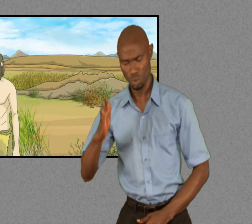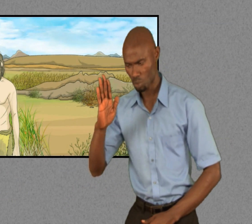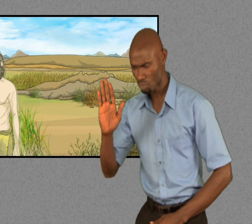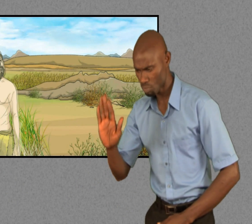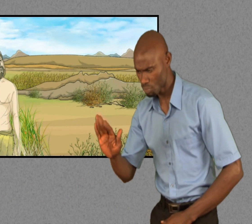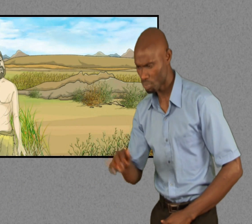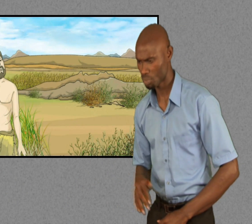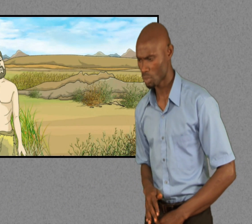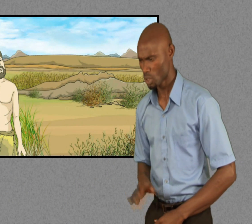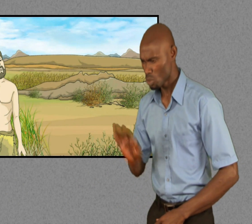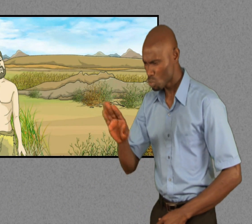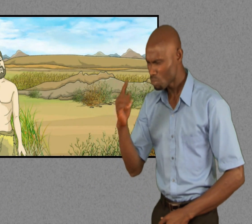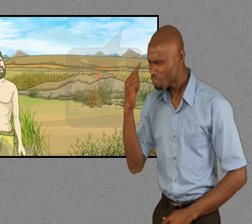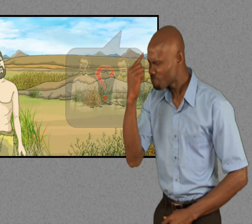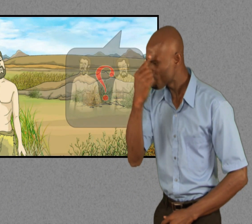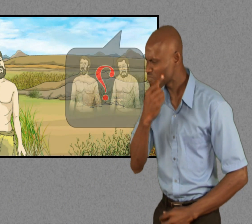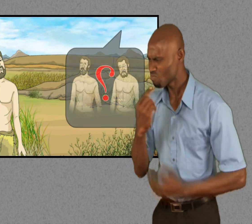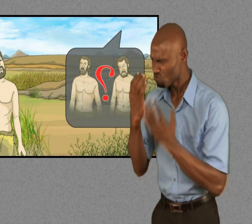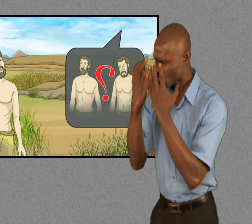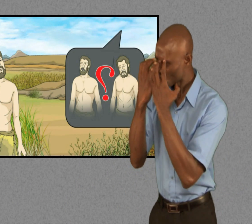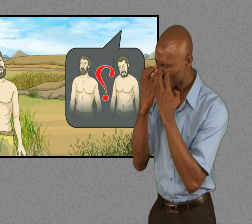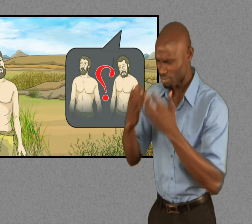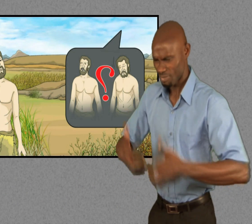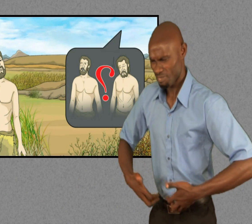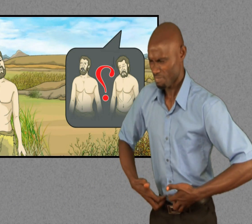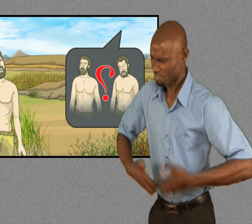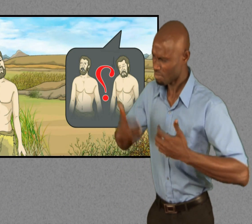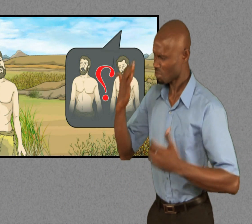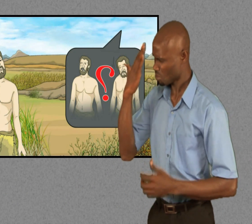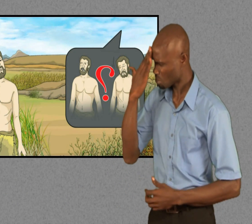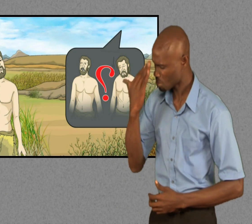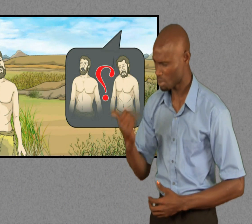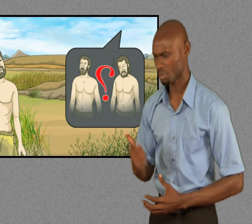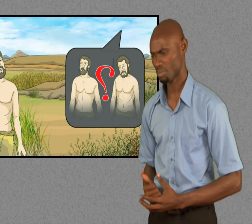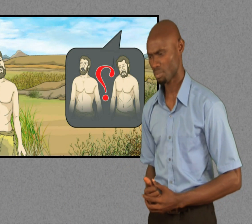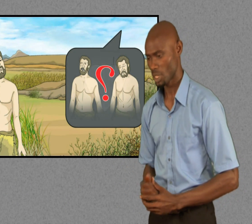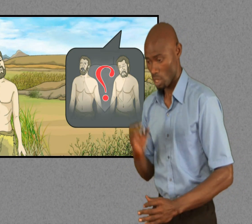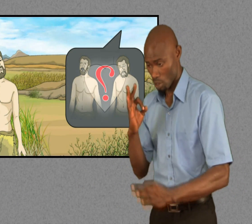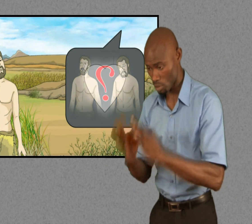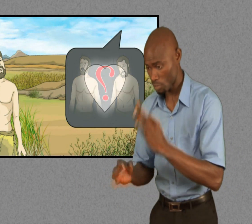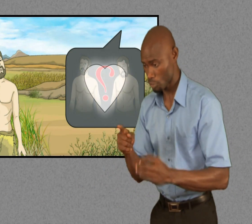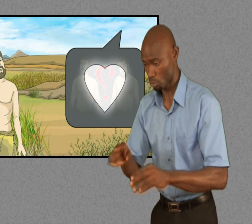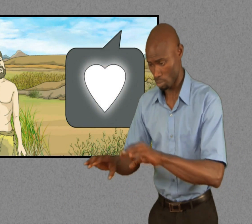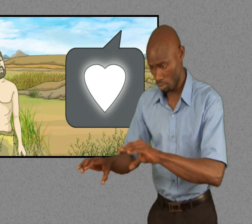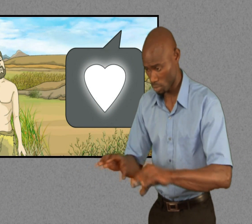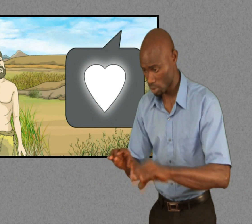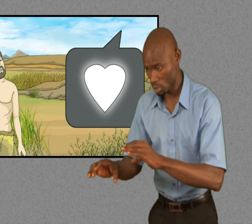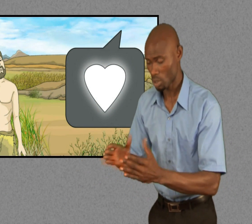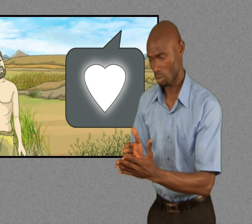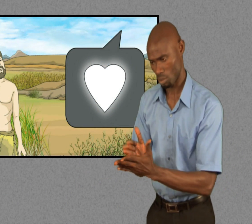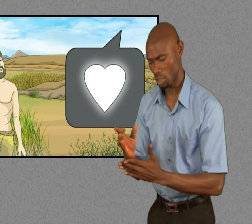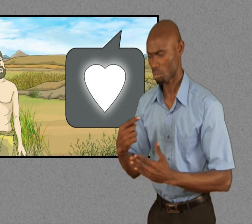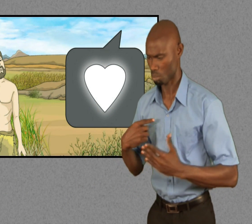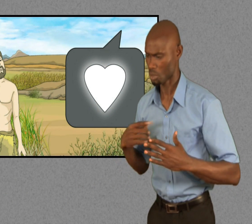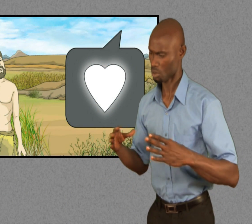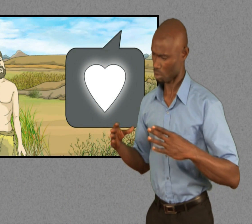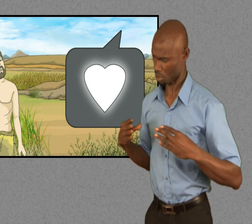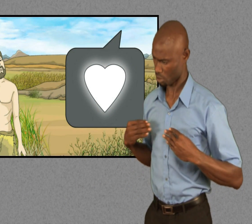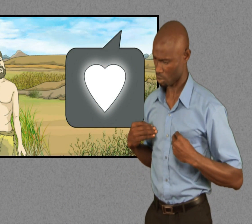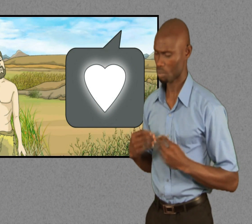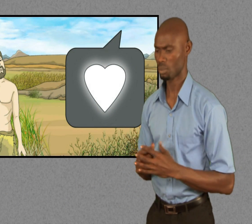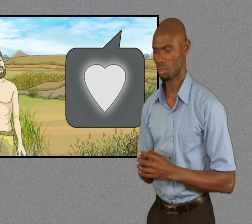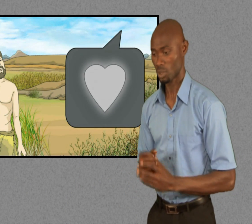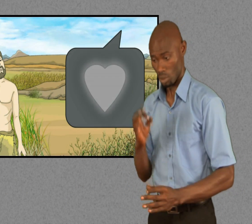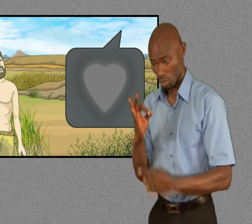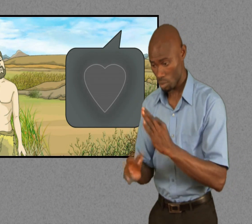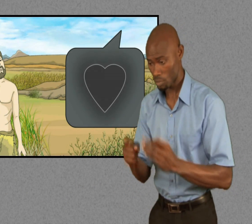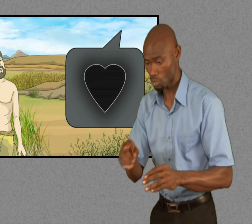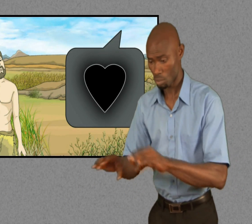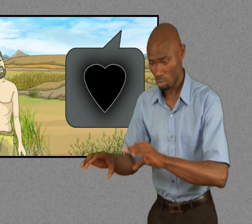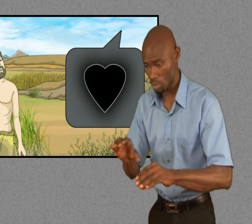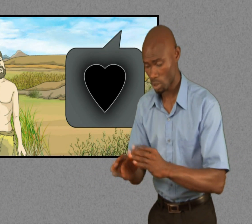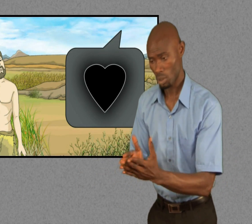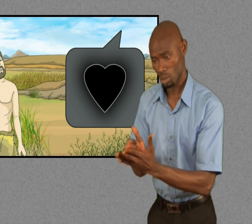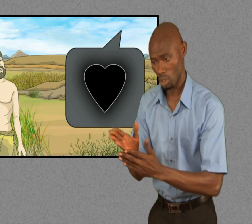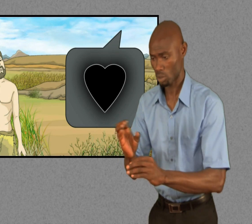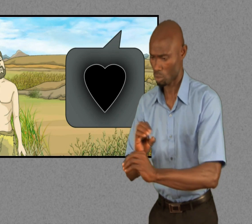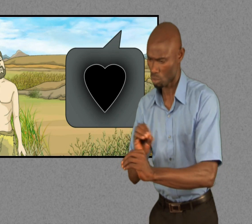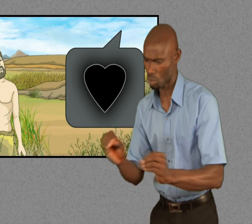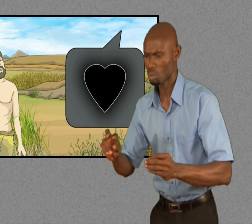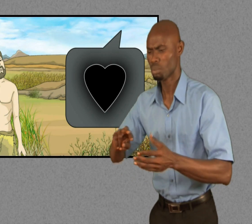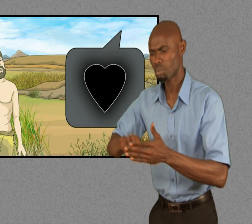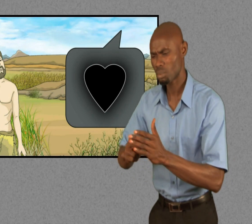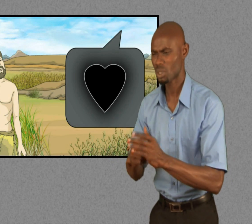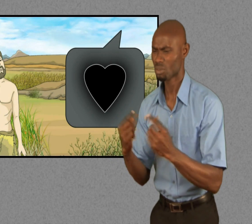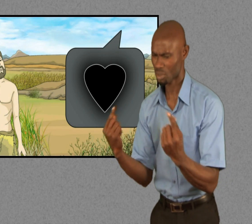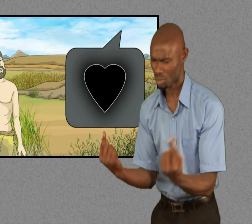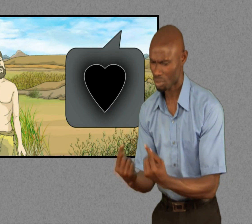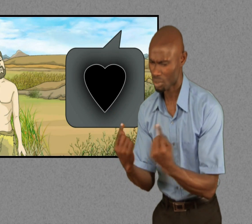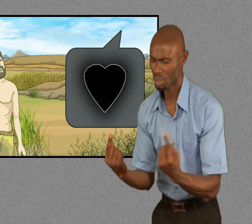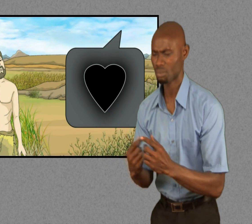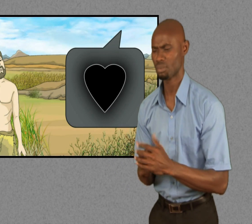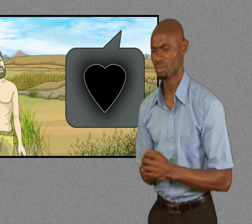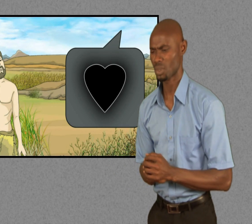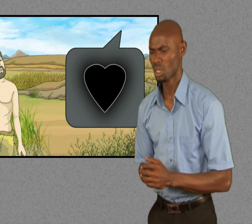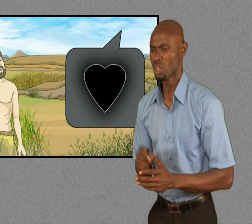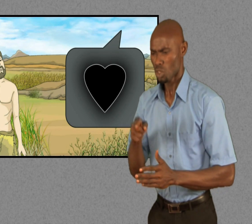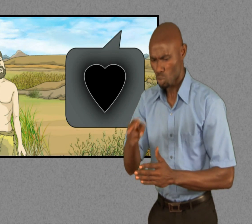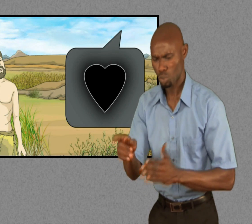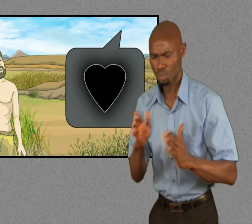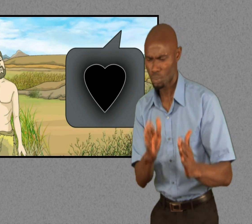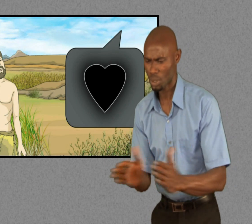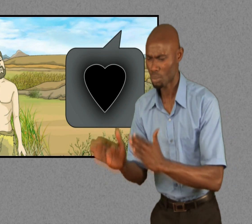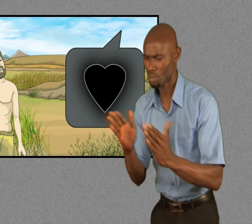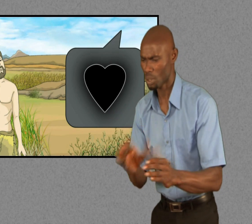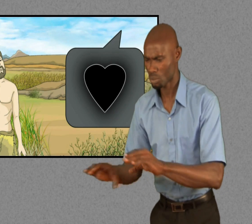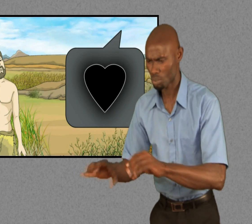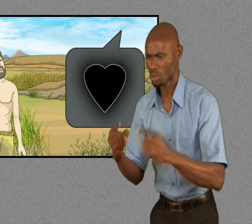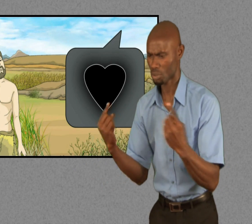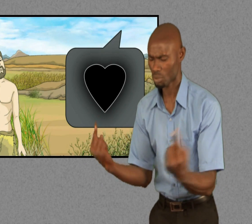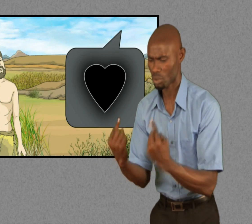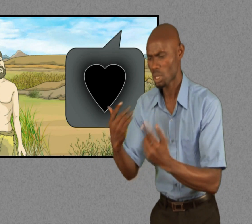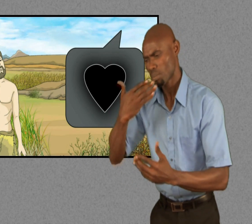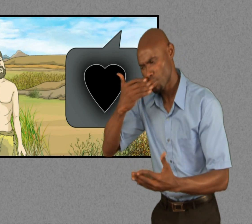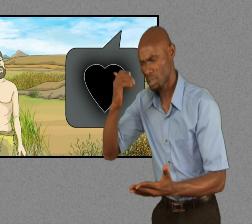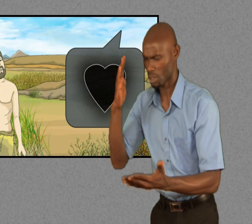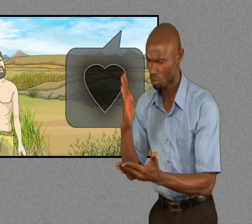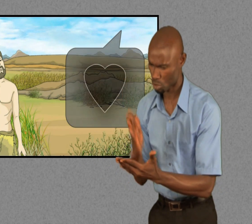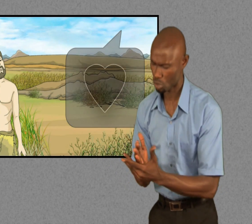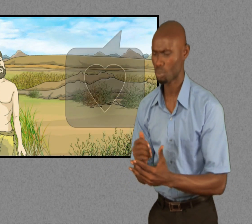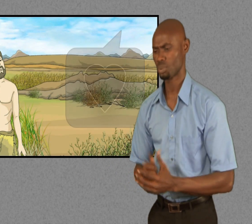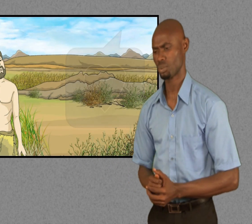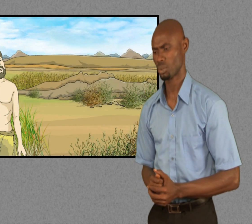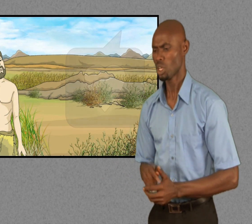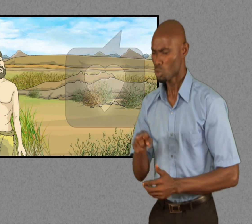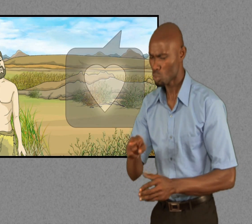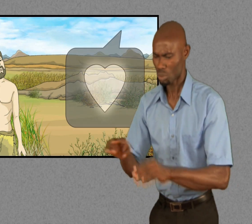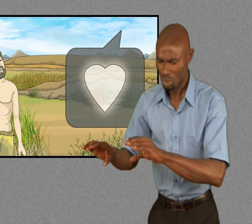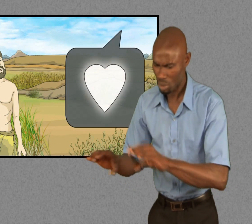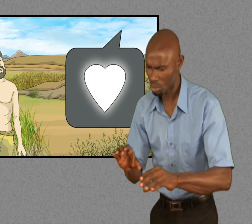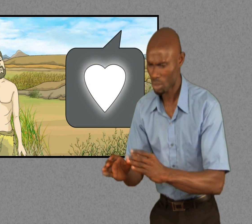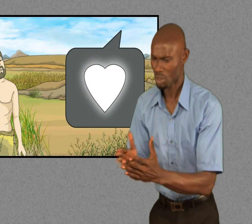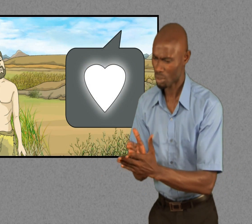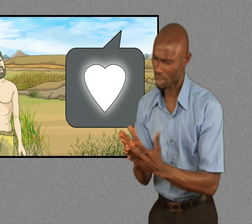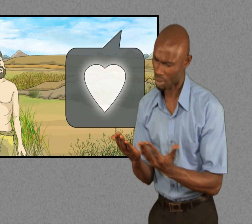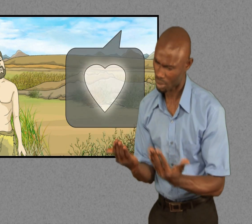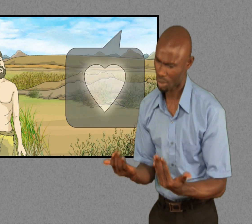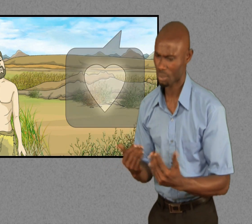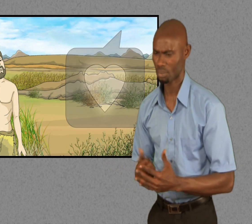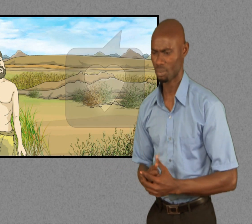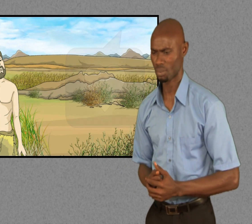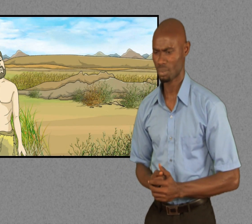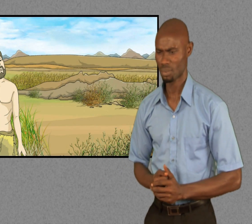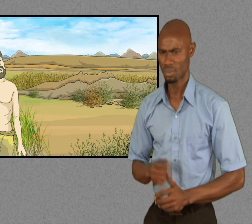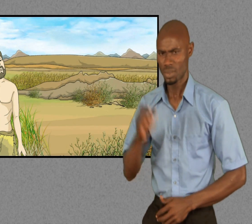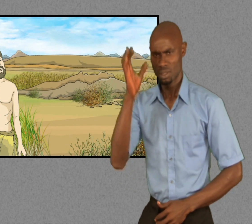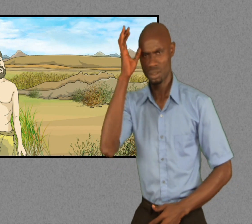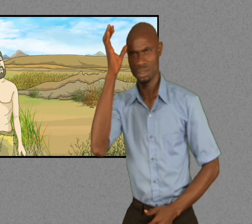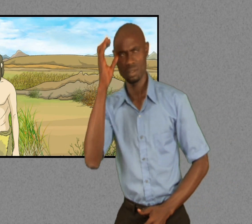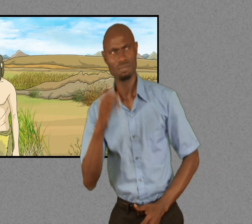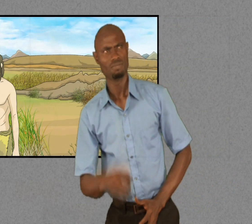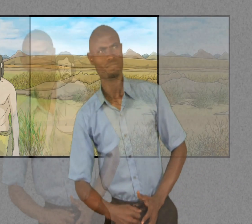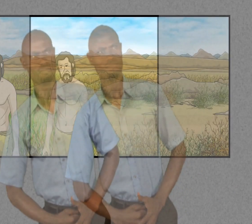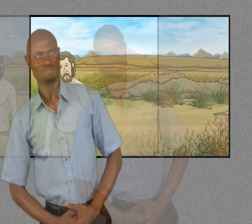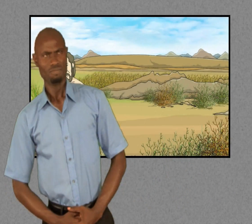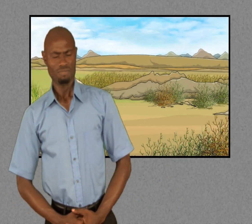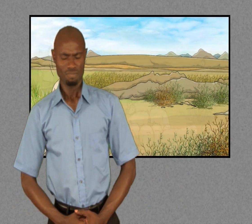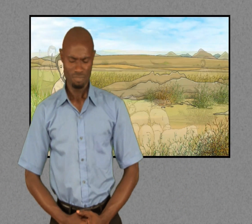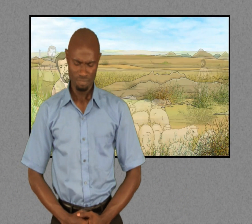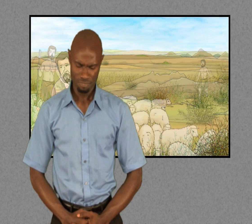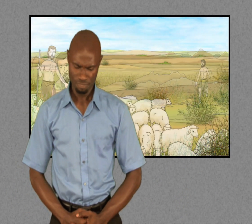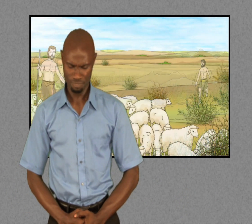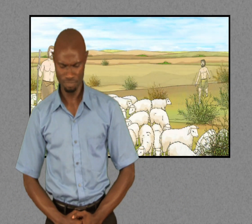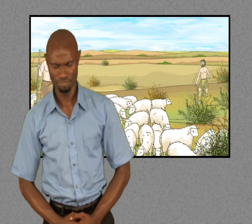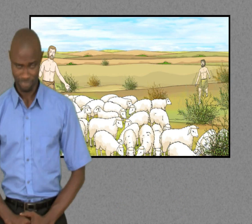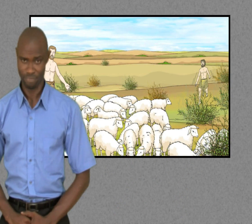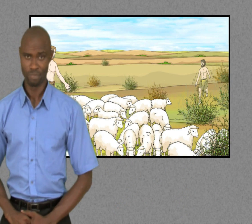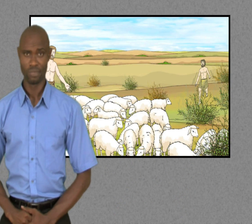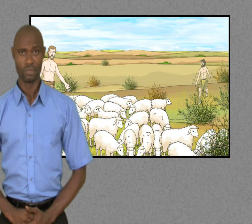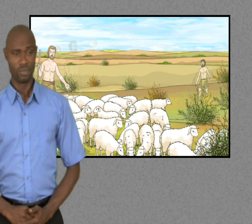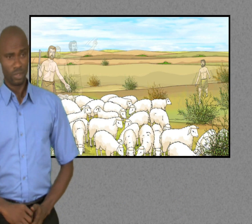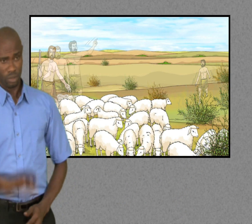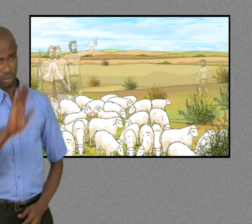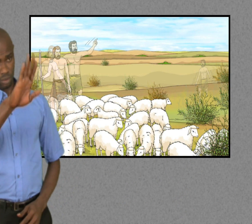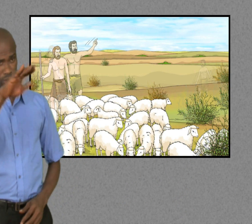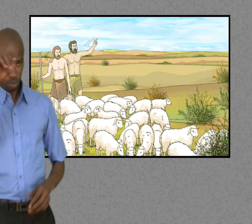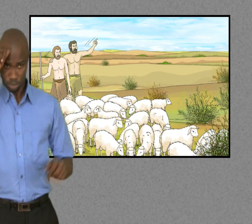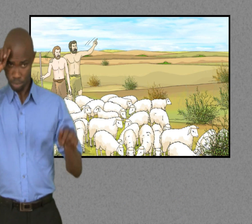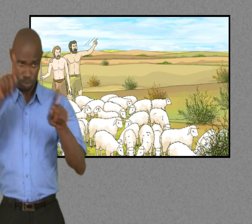“Why are you angry,” said the LORD to Cain, “and why has your countenance fallen? If you do what is right, will you not be accepted? But if you refuse to do what is right, sin is crouching at your door; it desires you, but you must master it.”